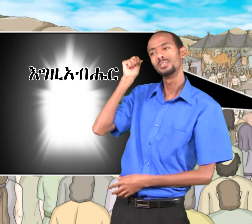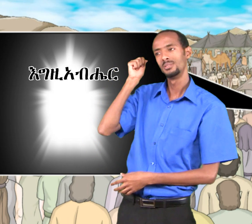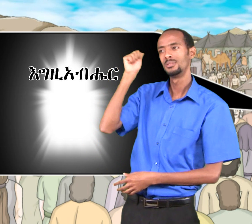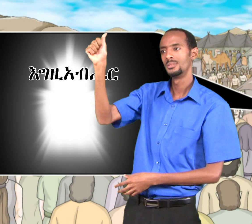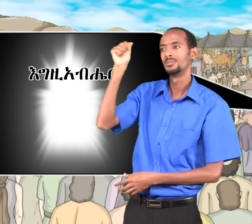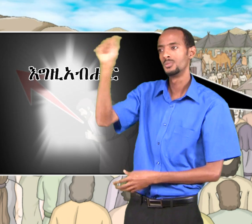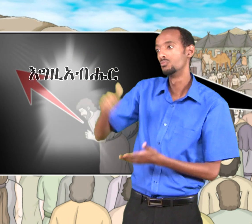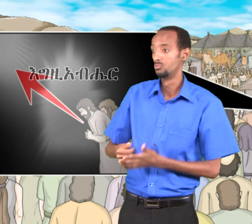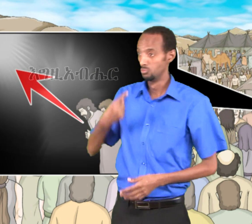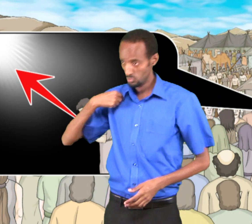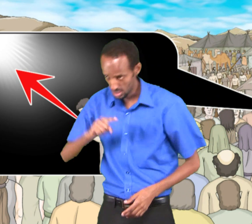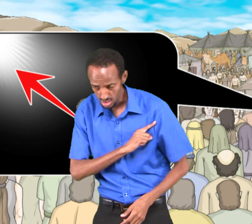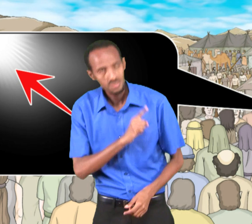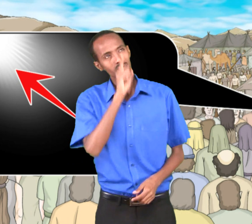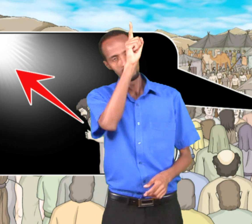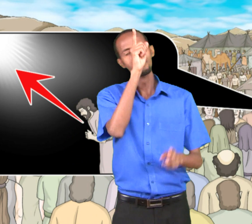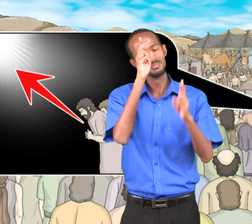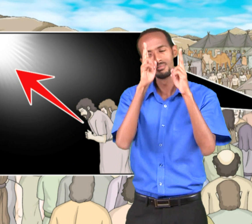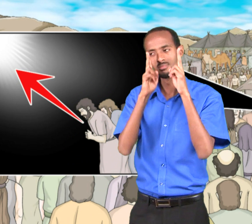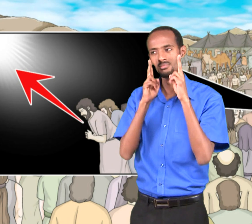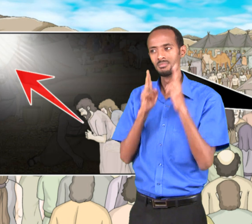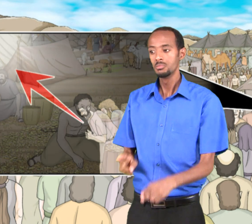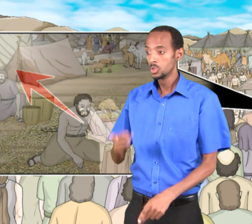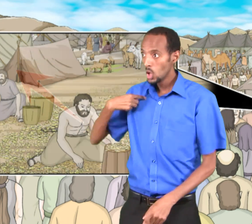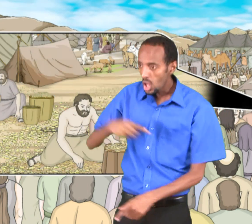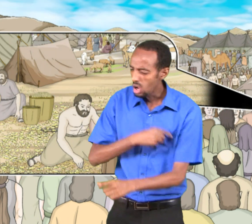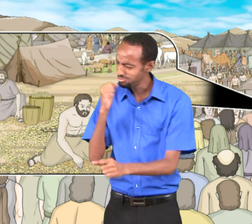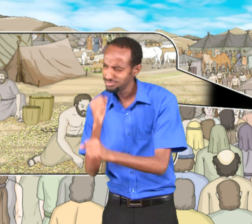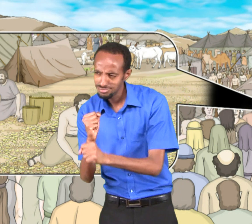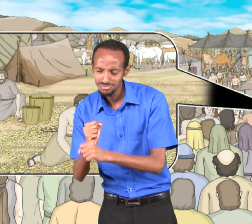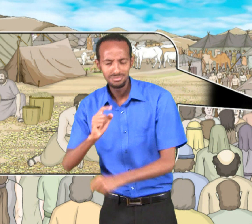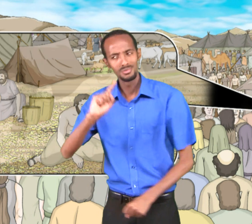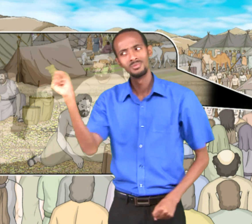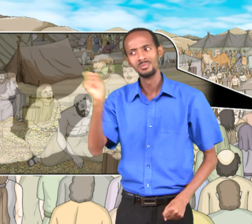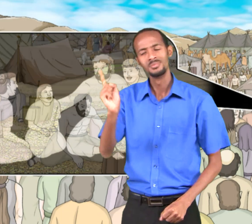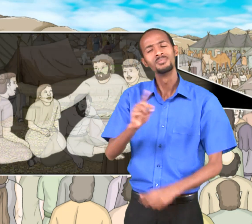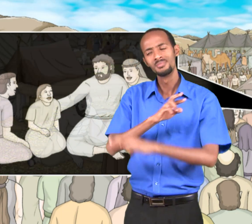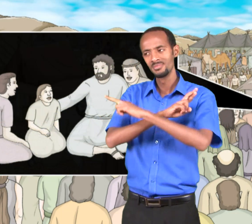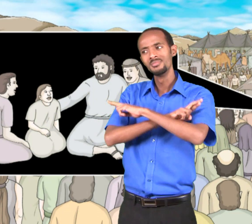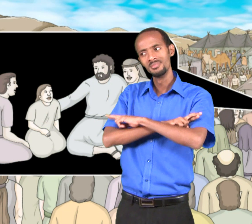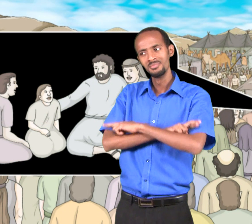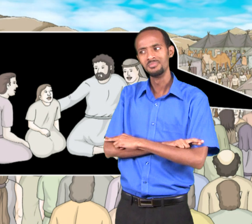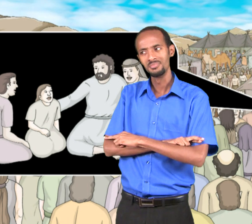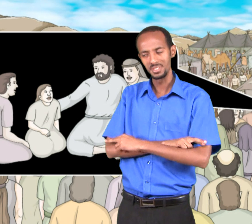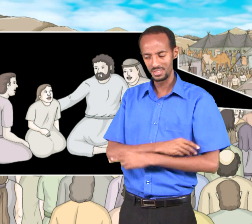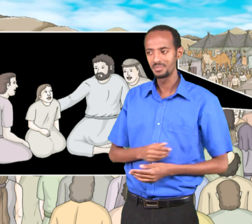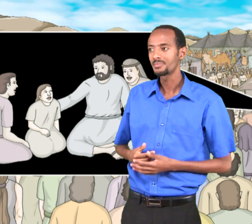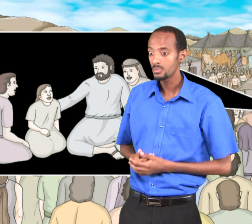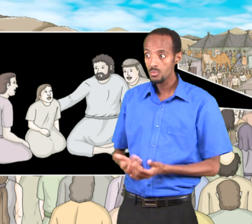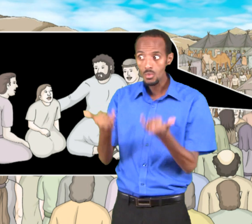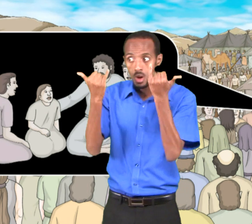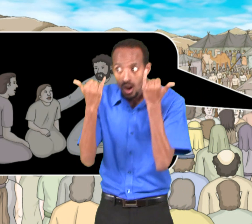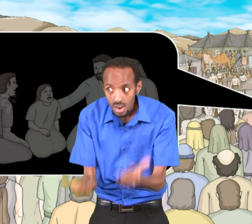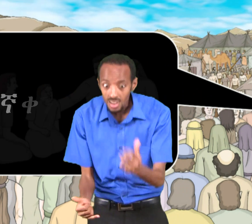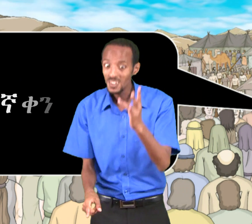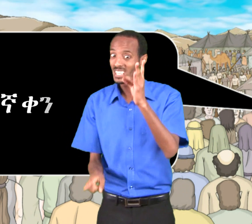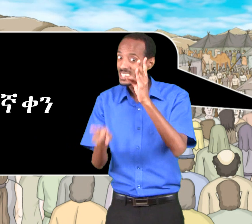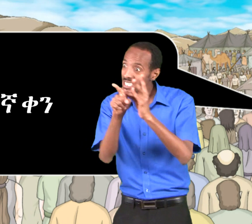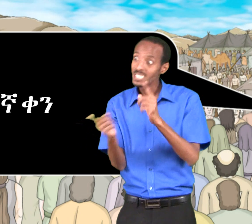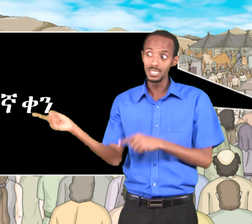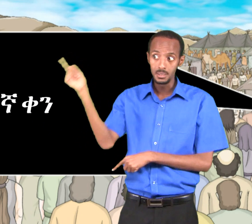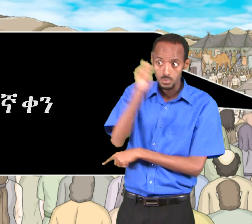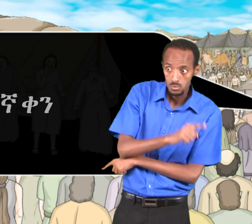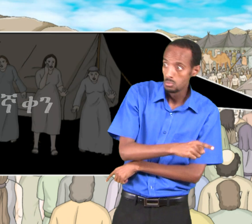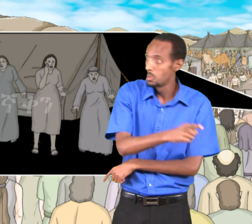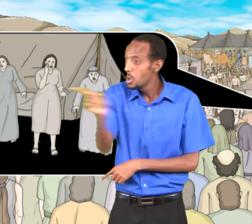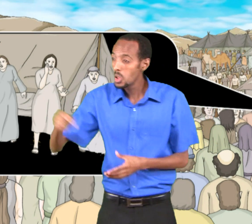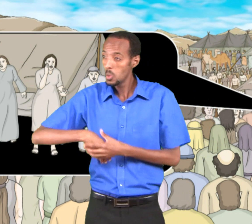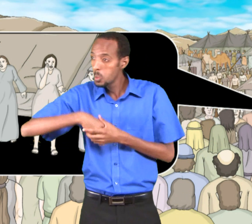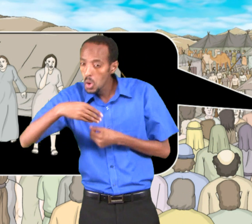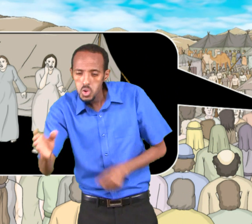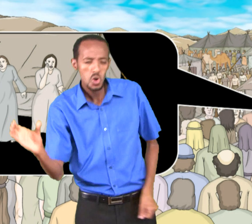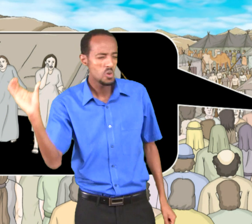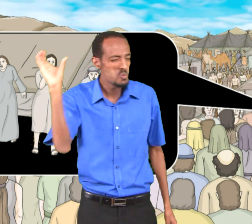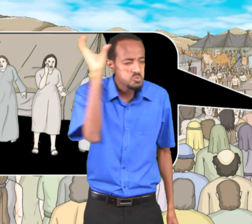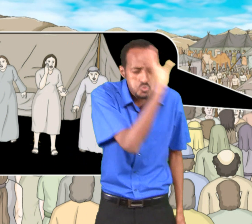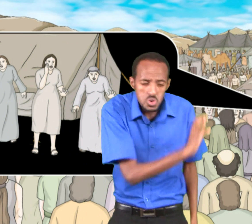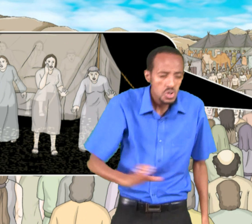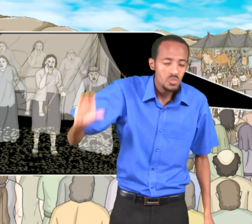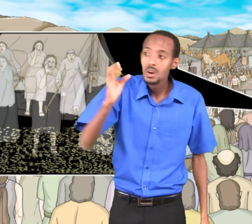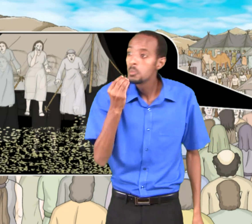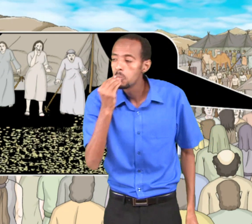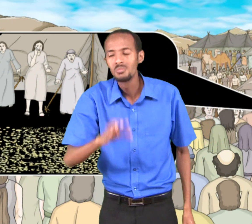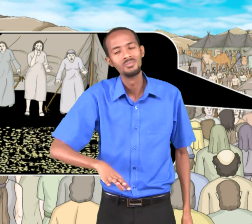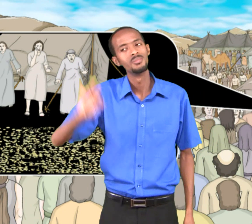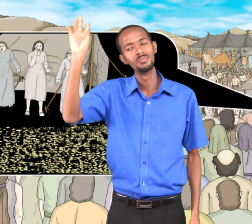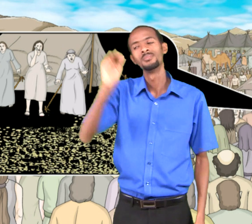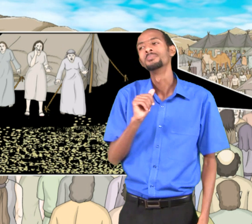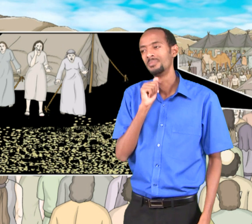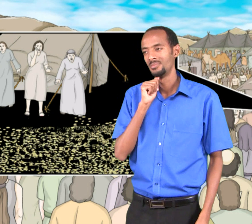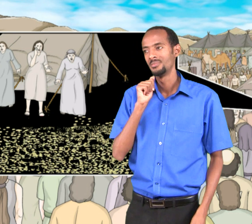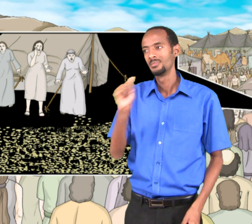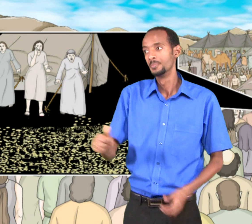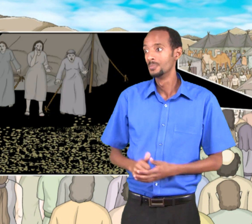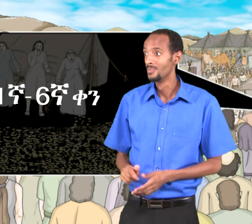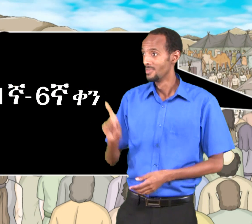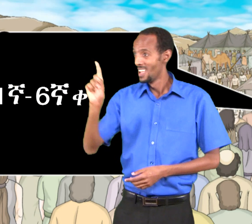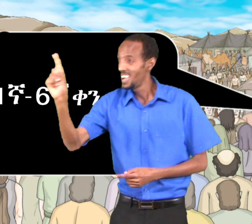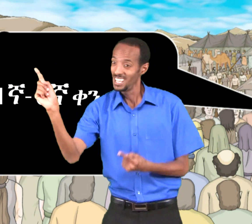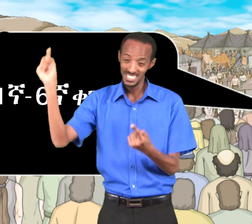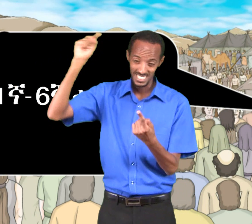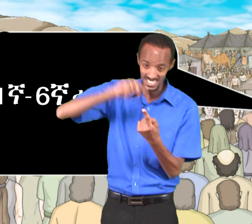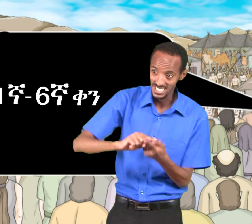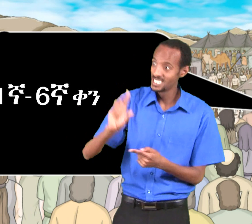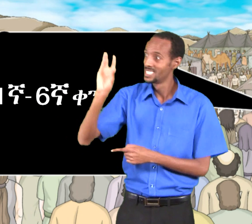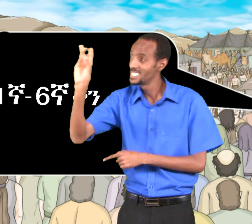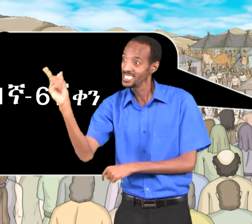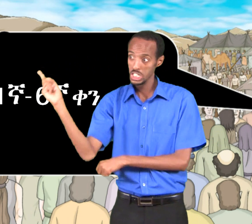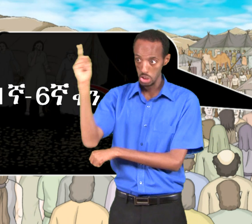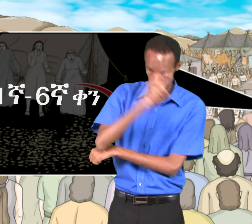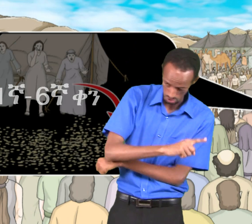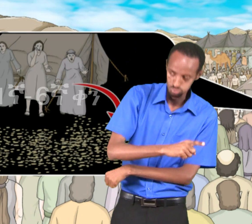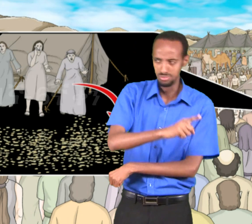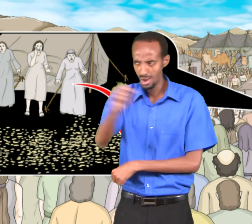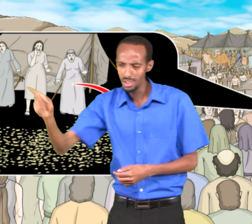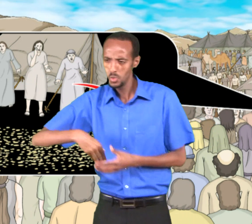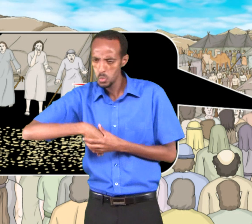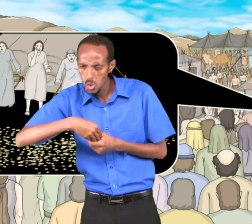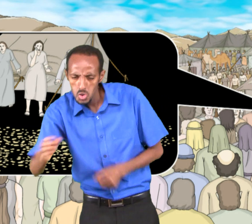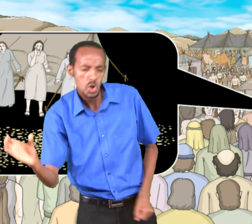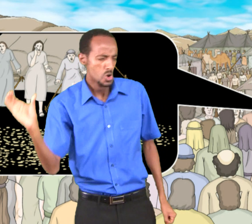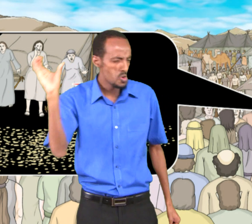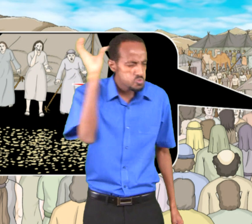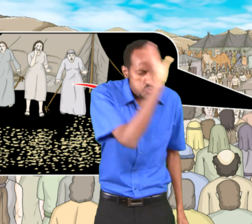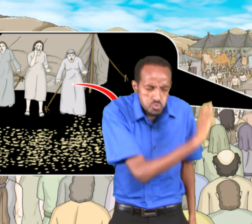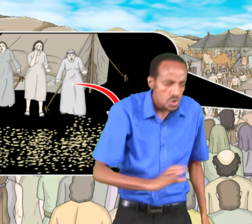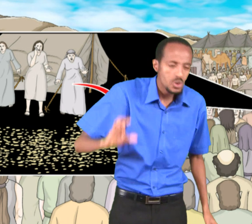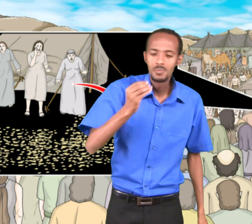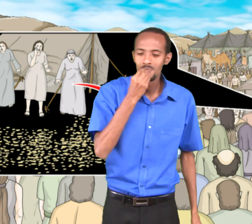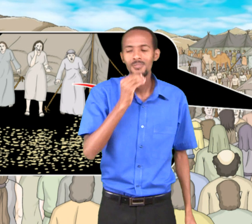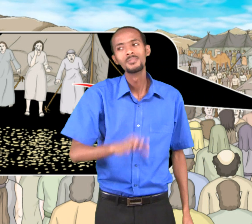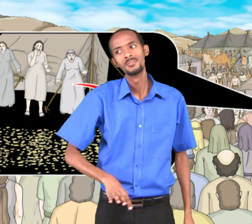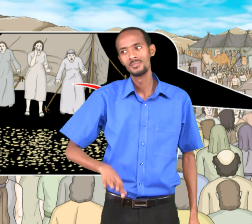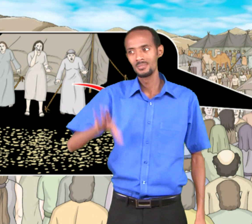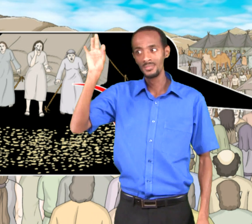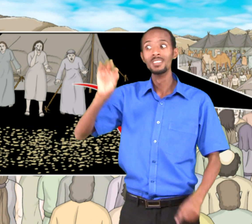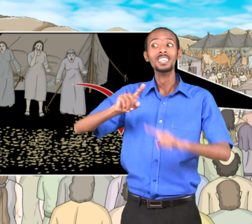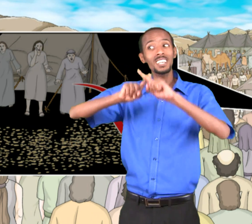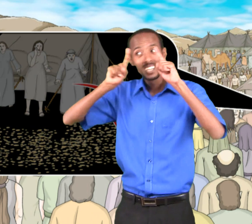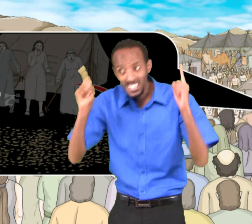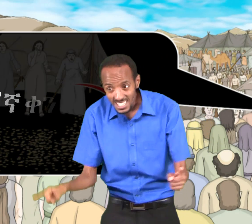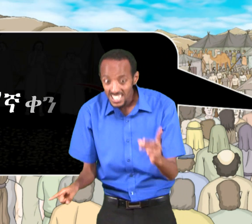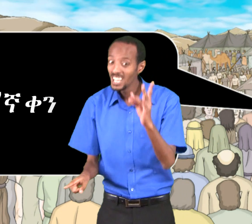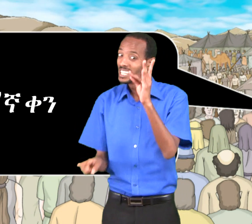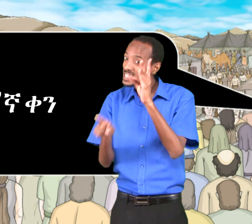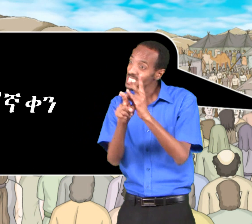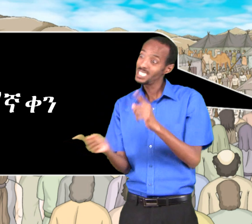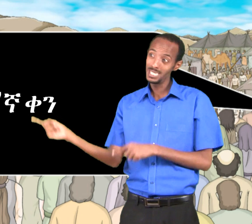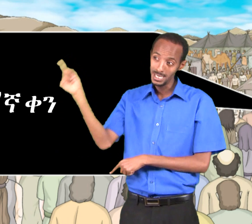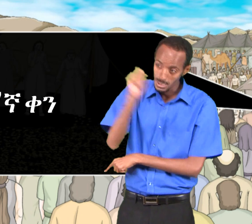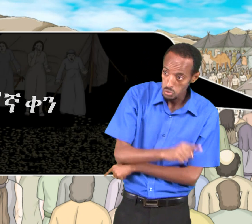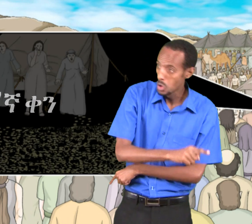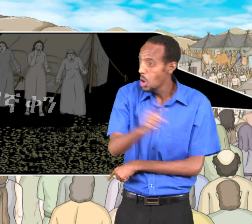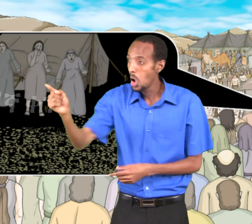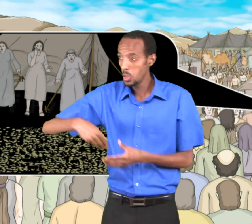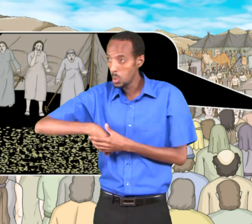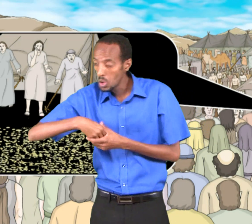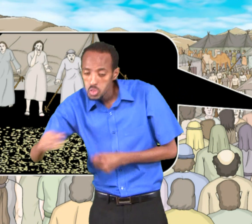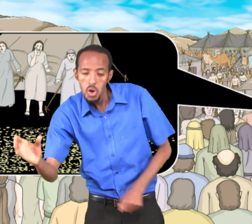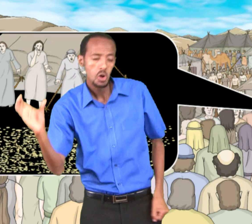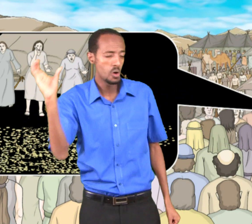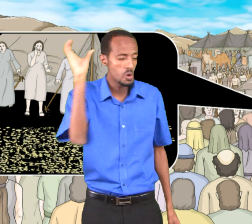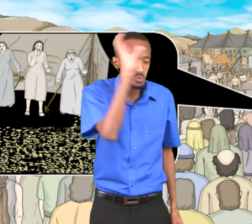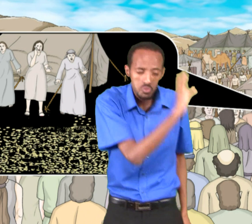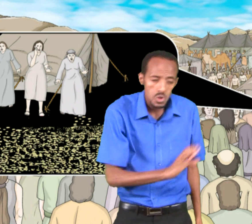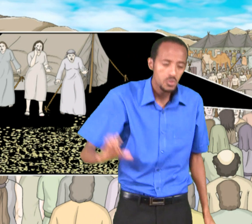Today you will not find anything in the field. For six days you may gather, but on the seventh day, the Sabbath, it will not be there.”